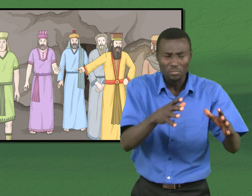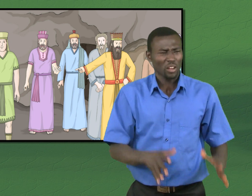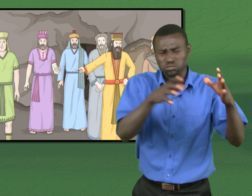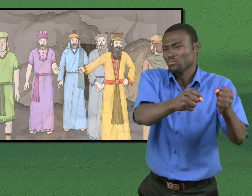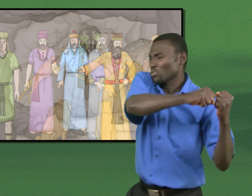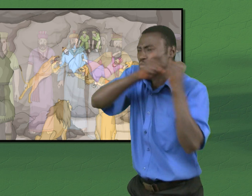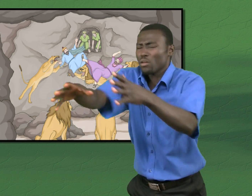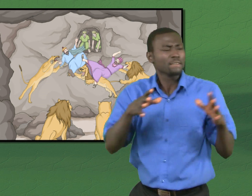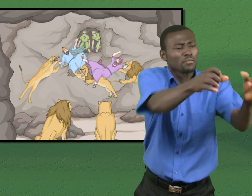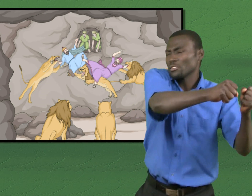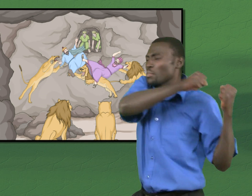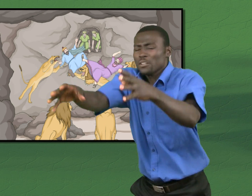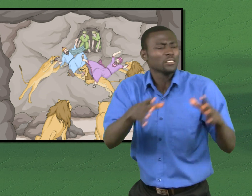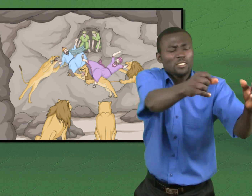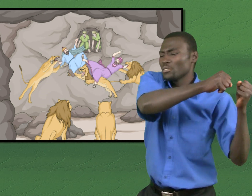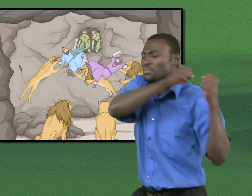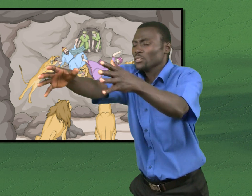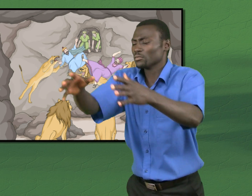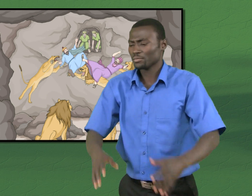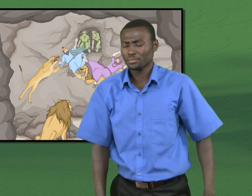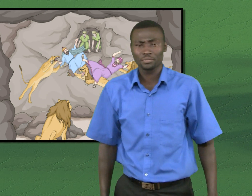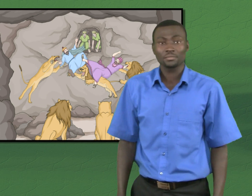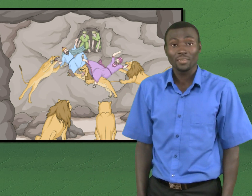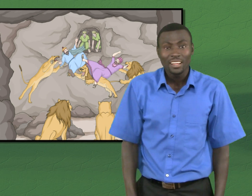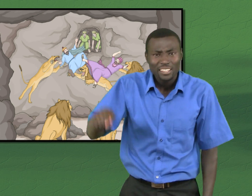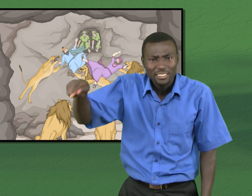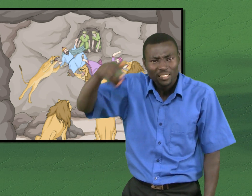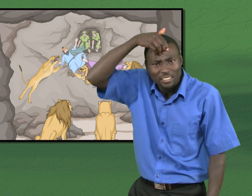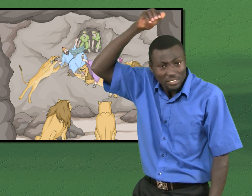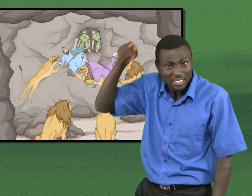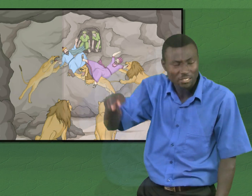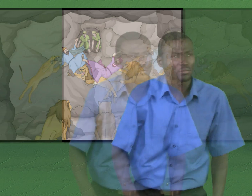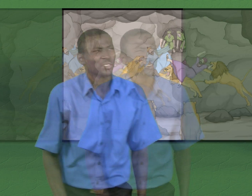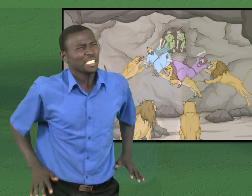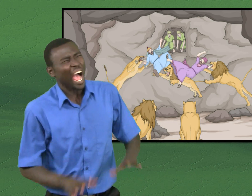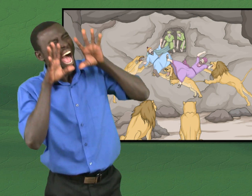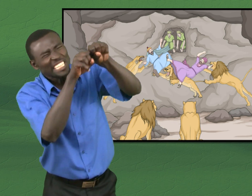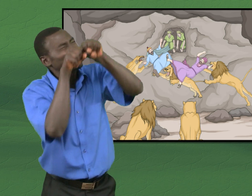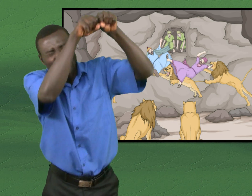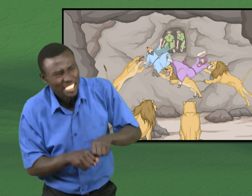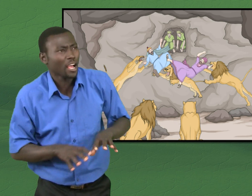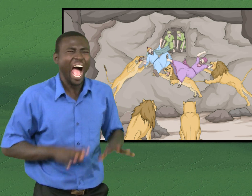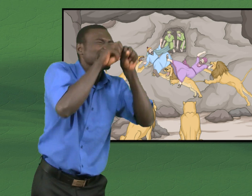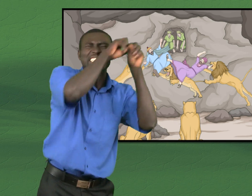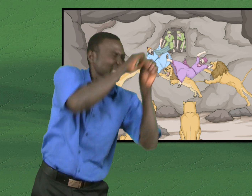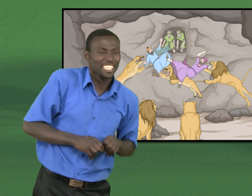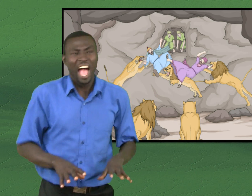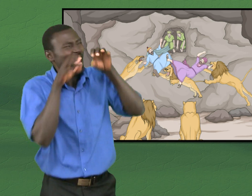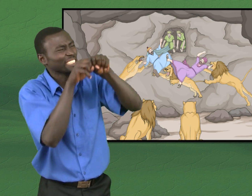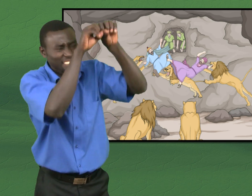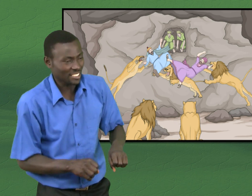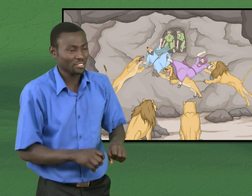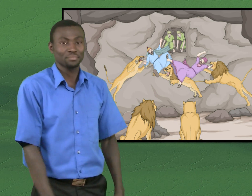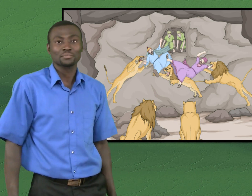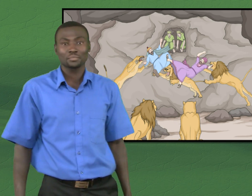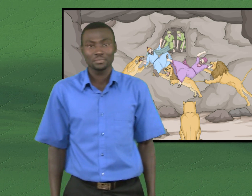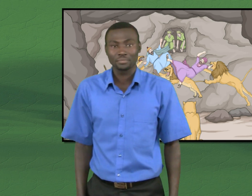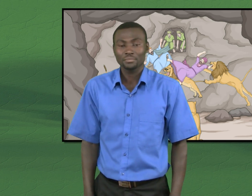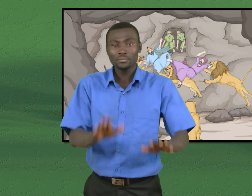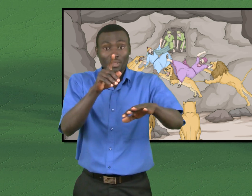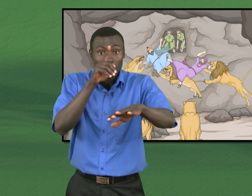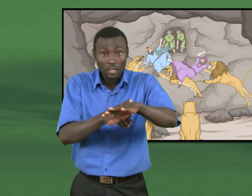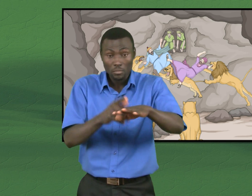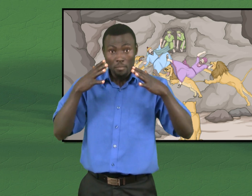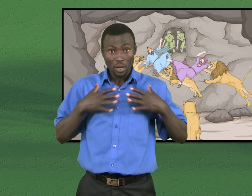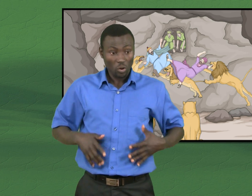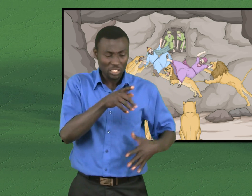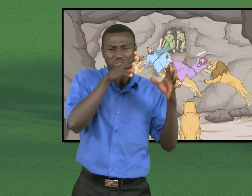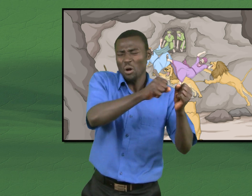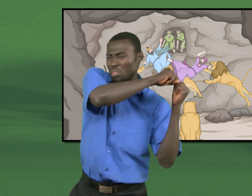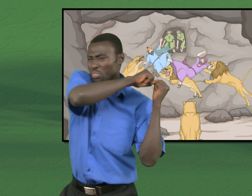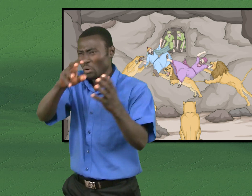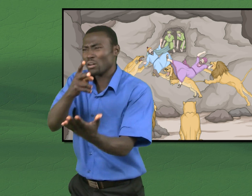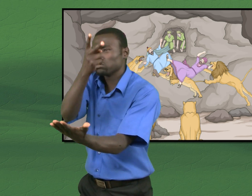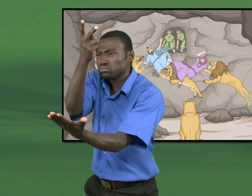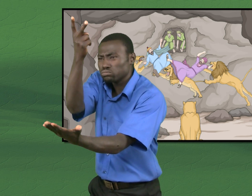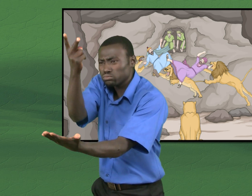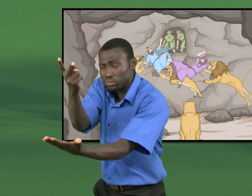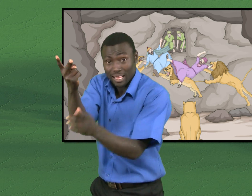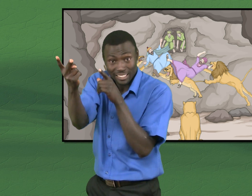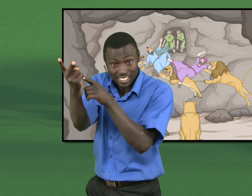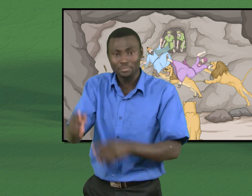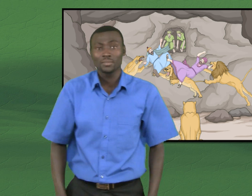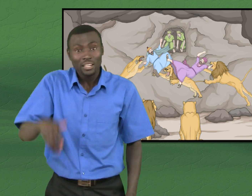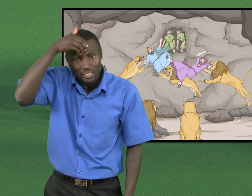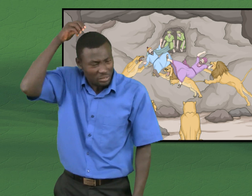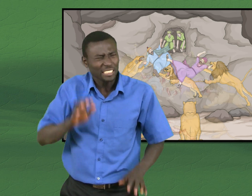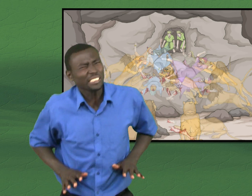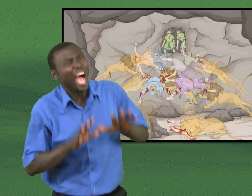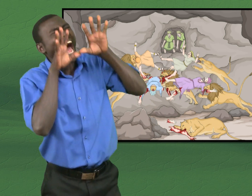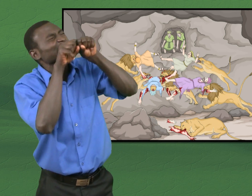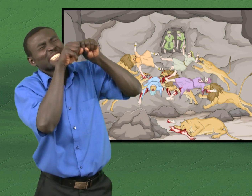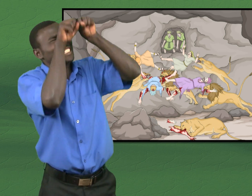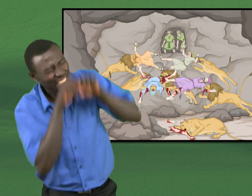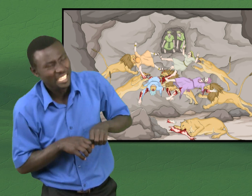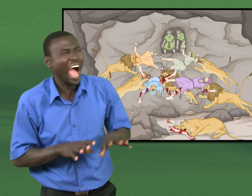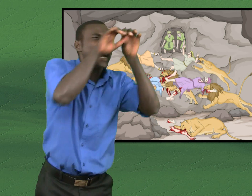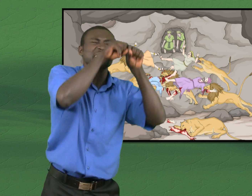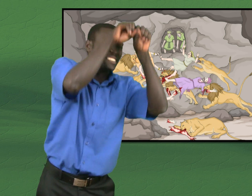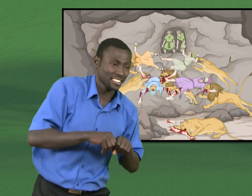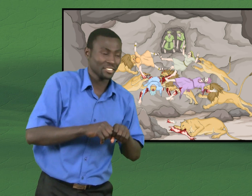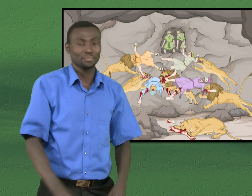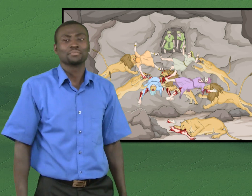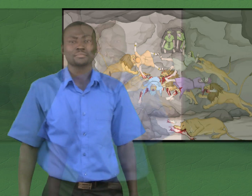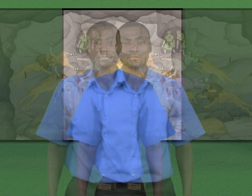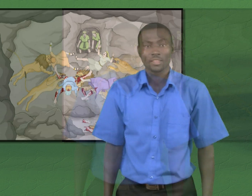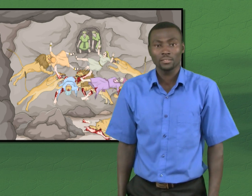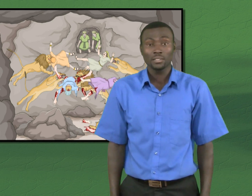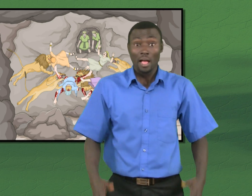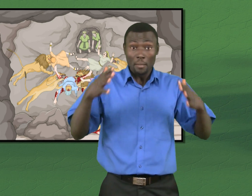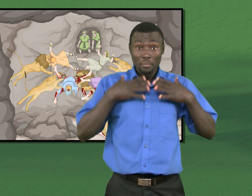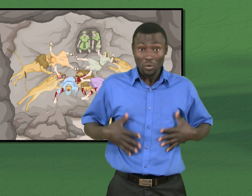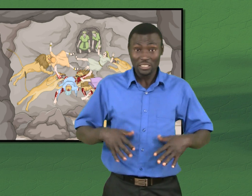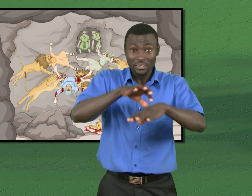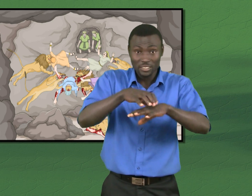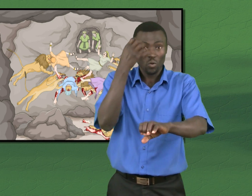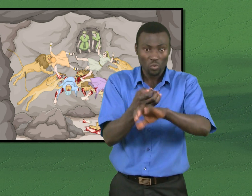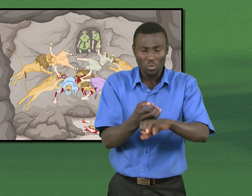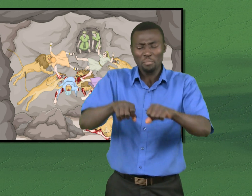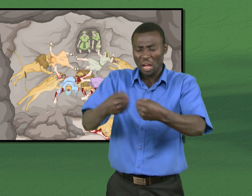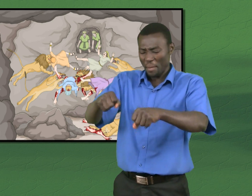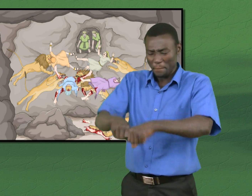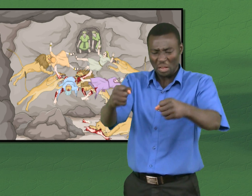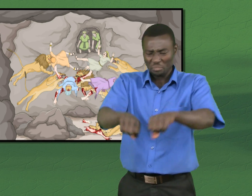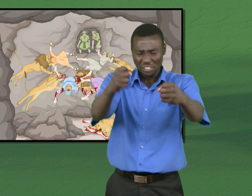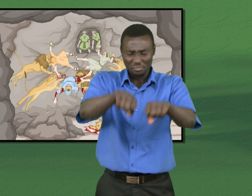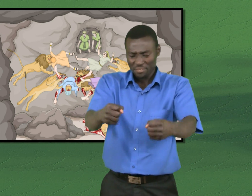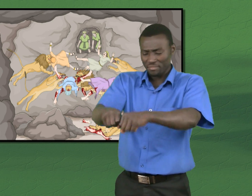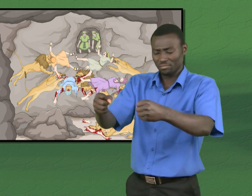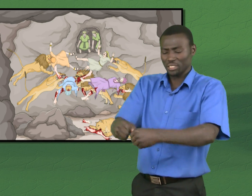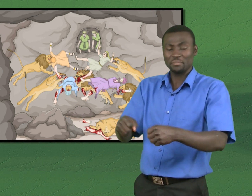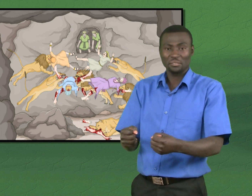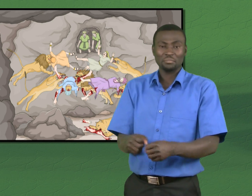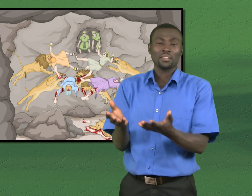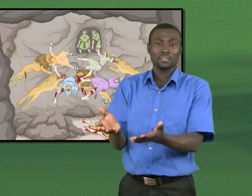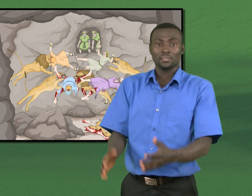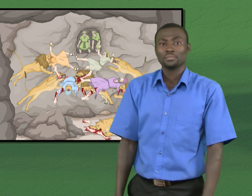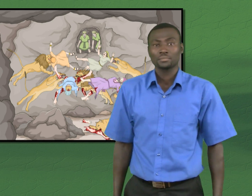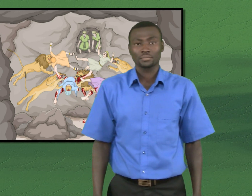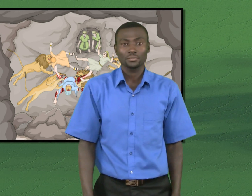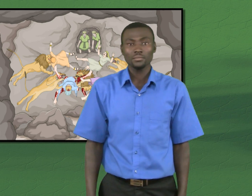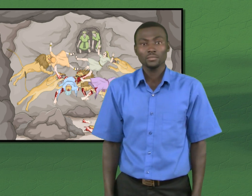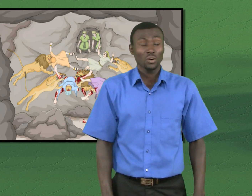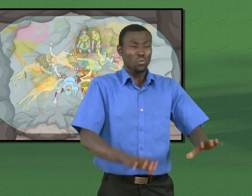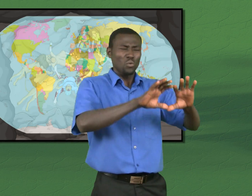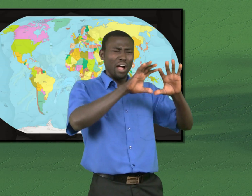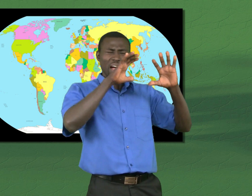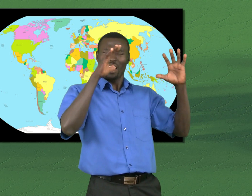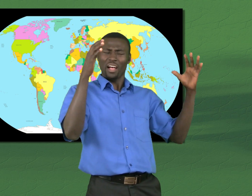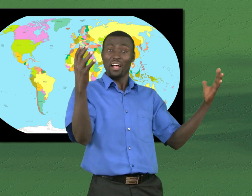And before they had reached the bottom of the den, the lions overpowered them and crushed all their bones.